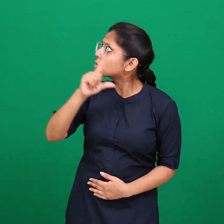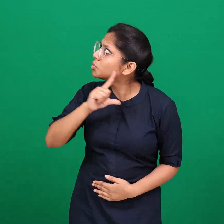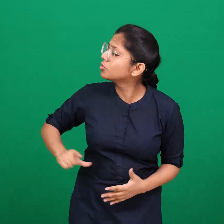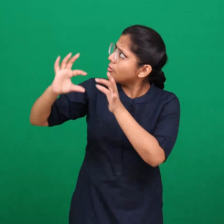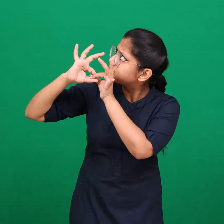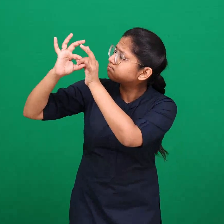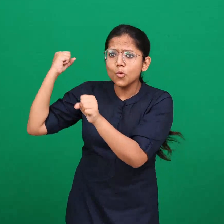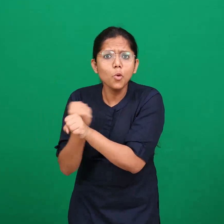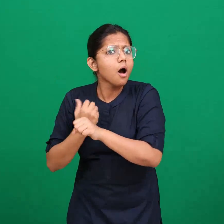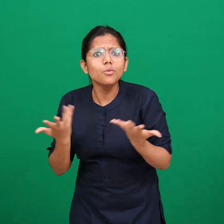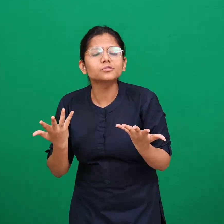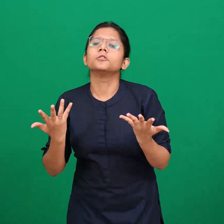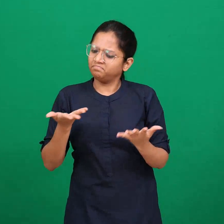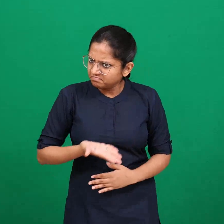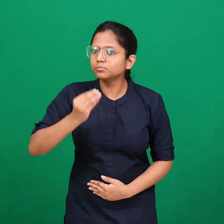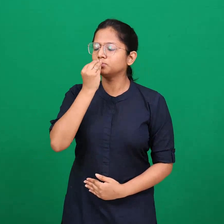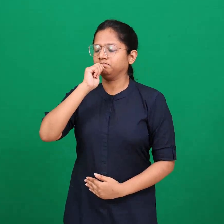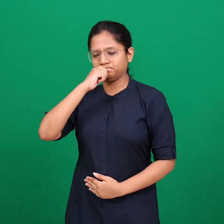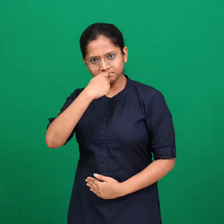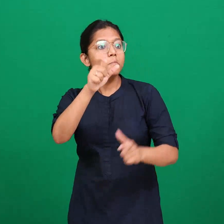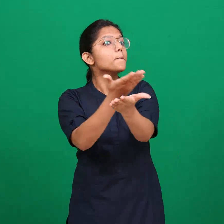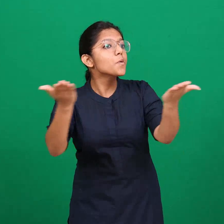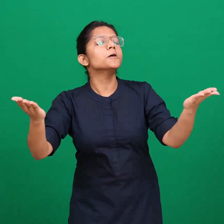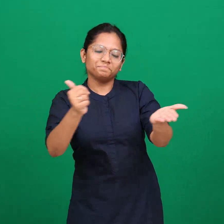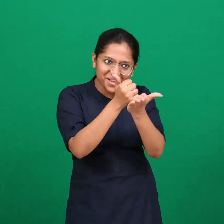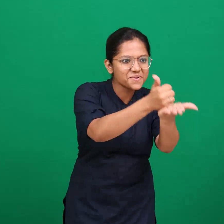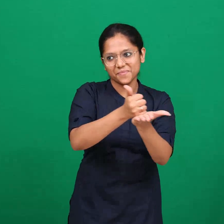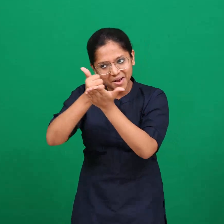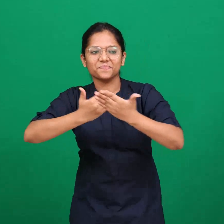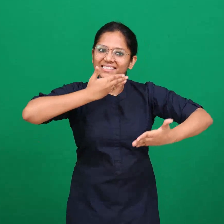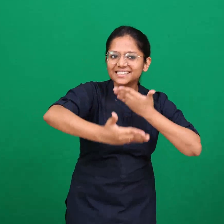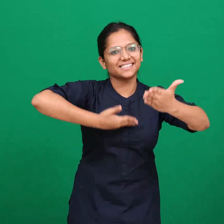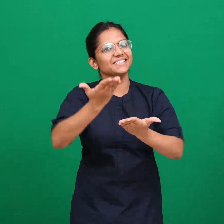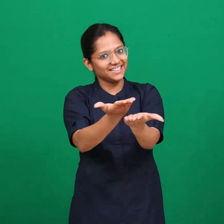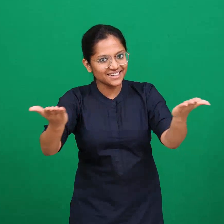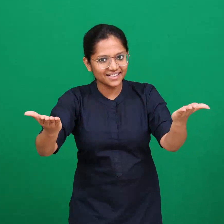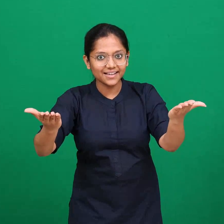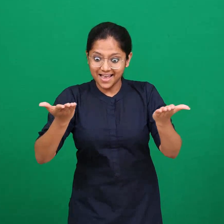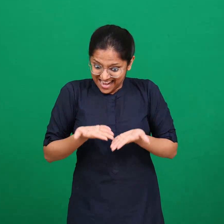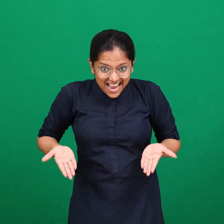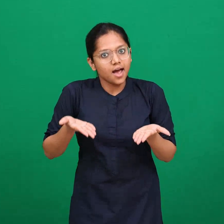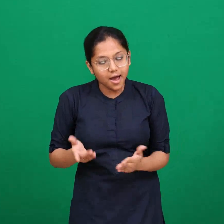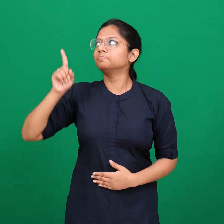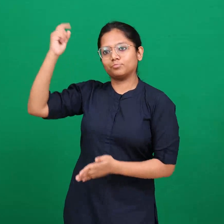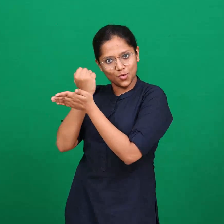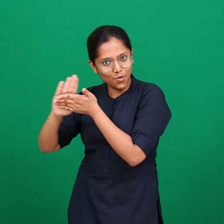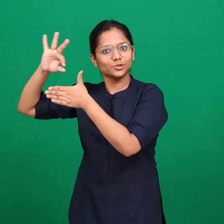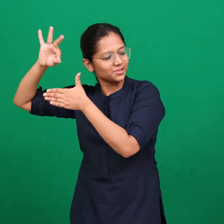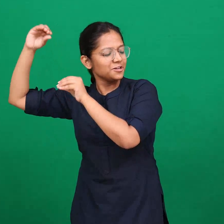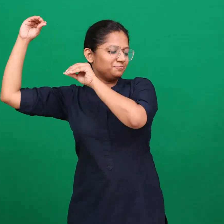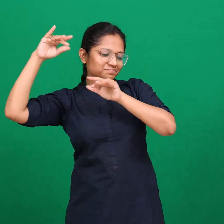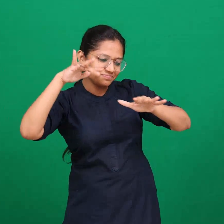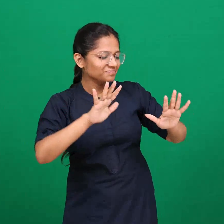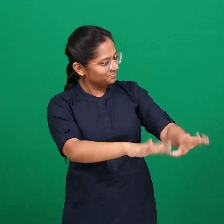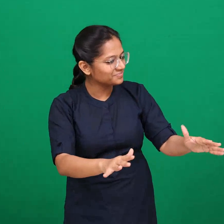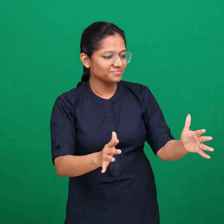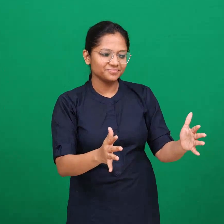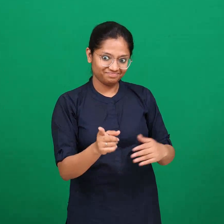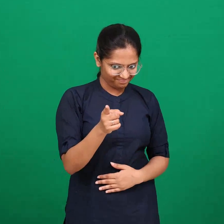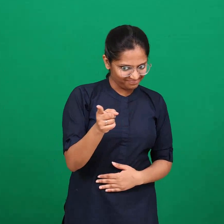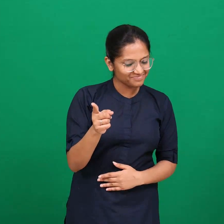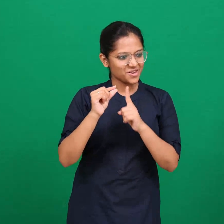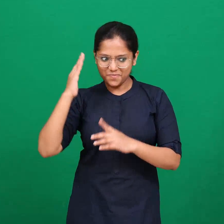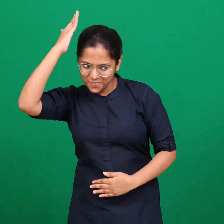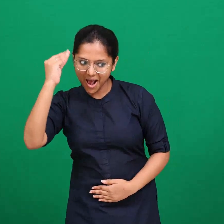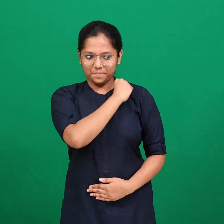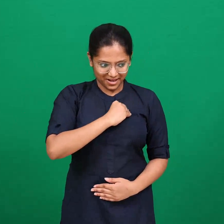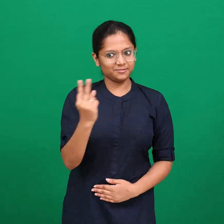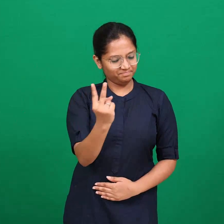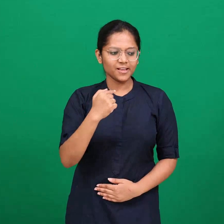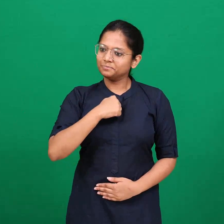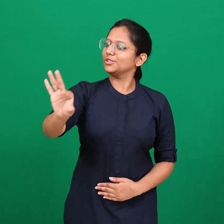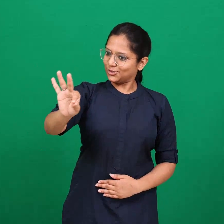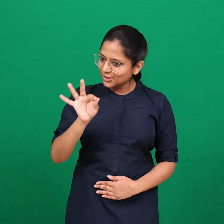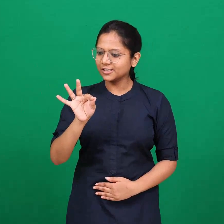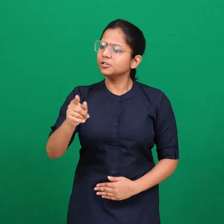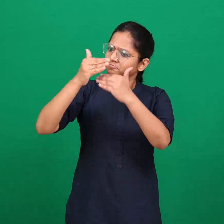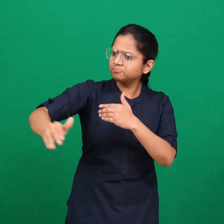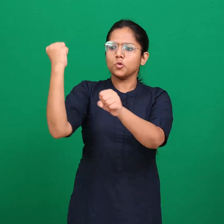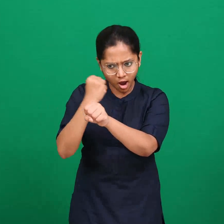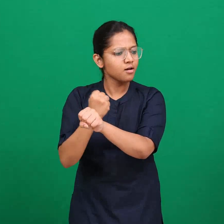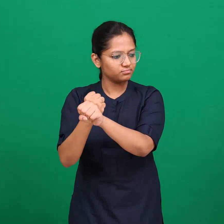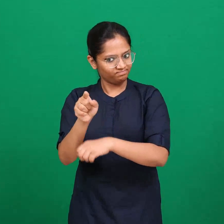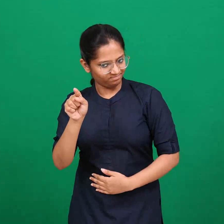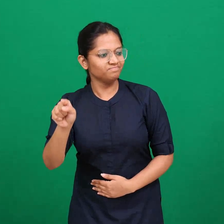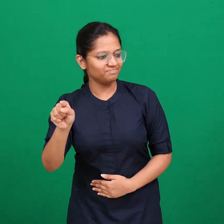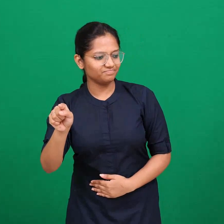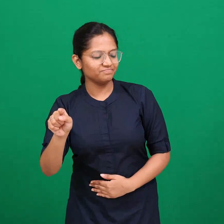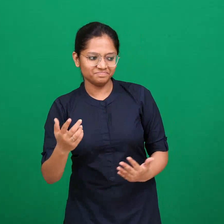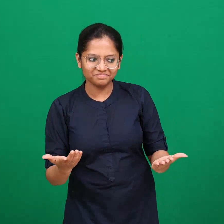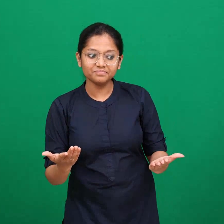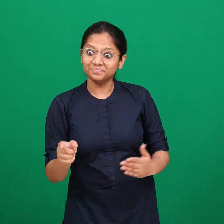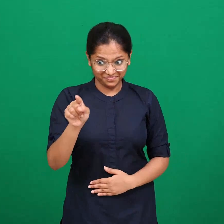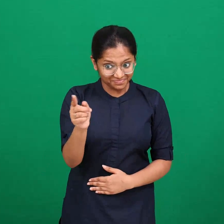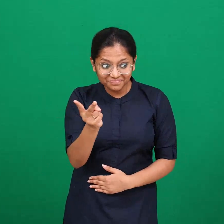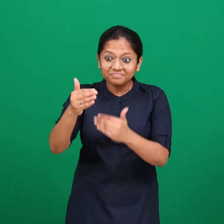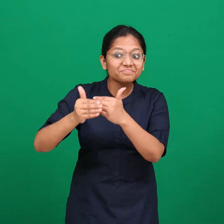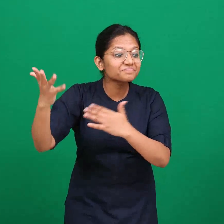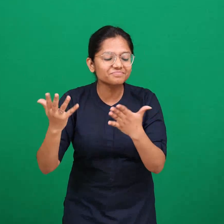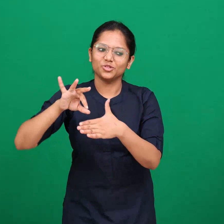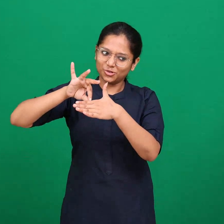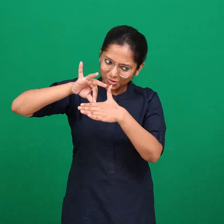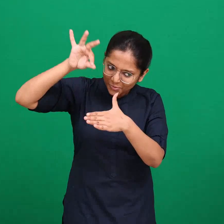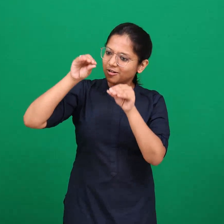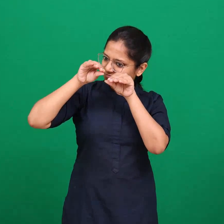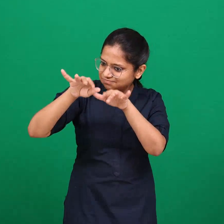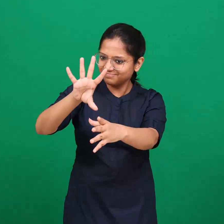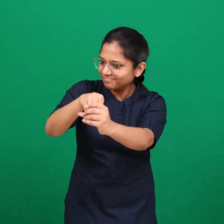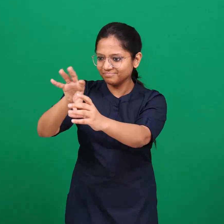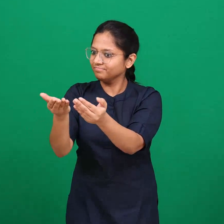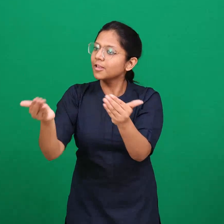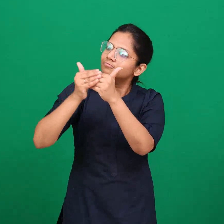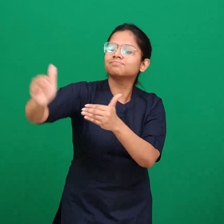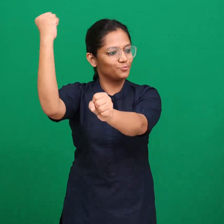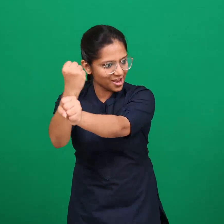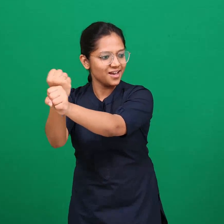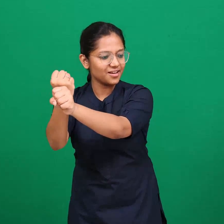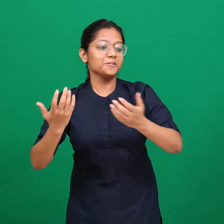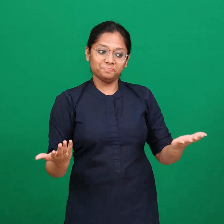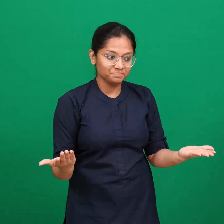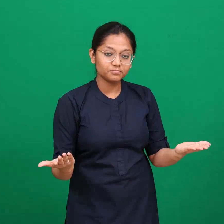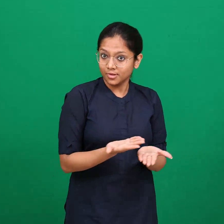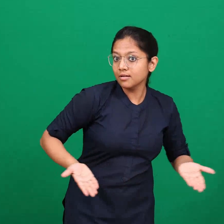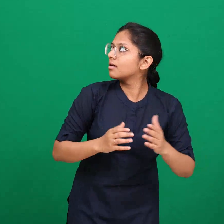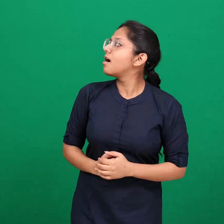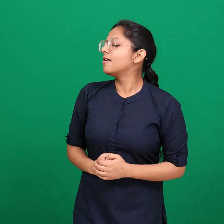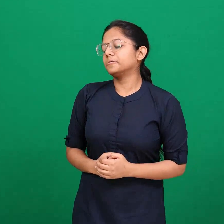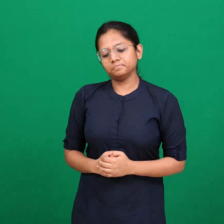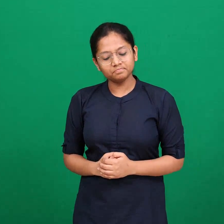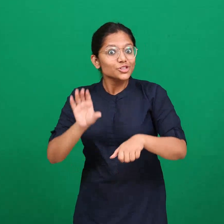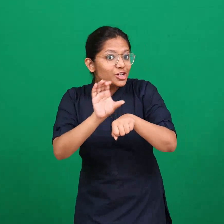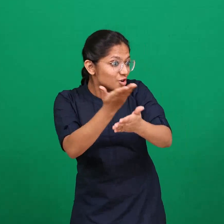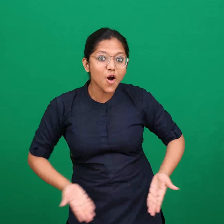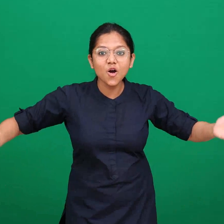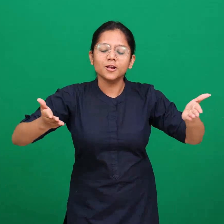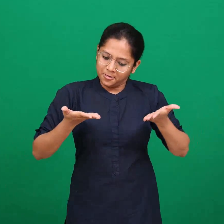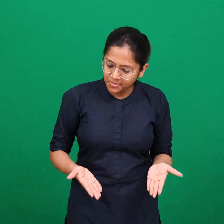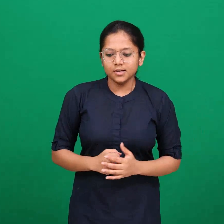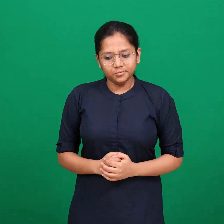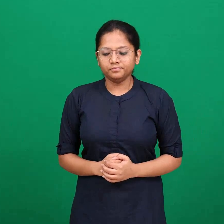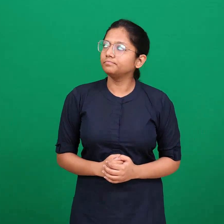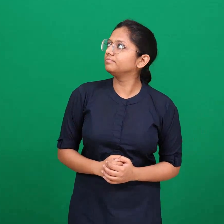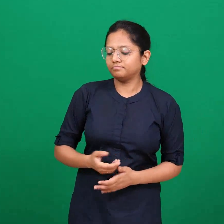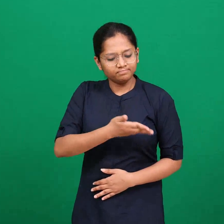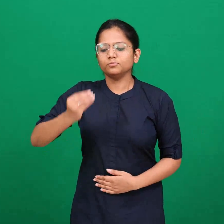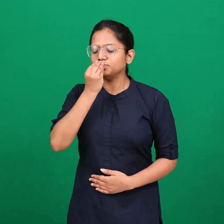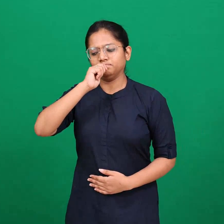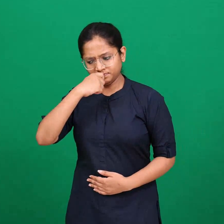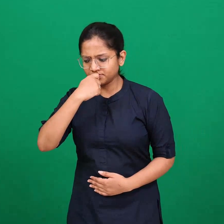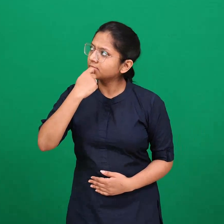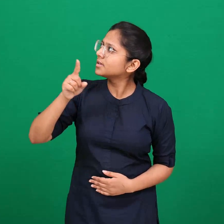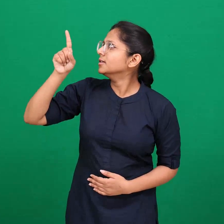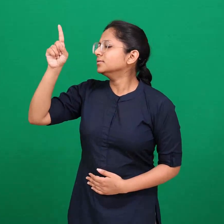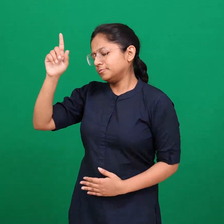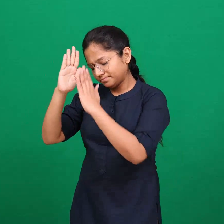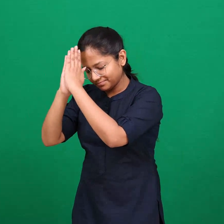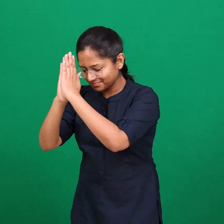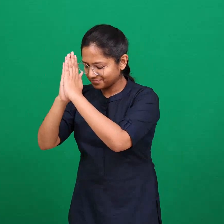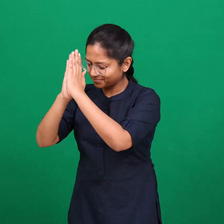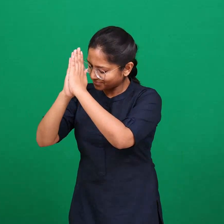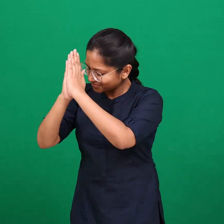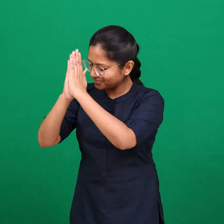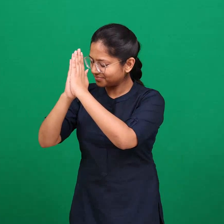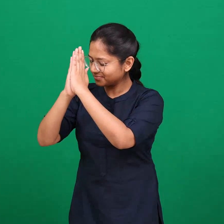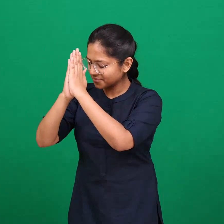While they were worshiping the Lord and fasting, the Holy Spirit said, "Set apart for Me Barnabas and Saul for the work to which I have called them."